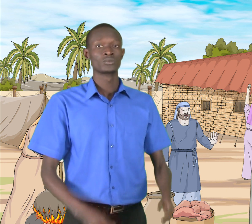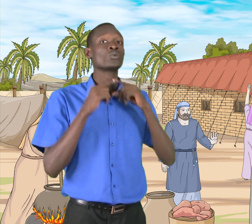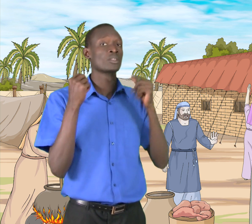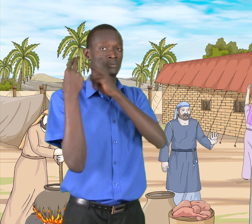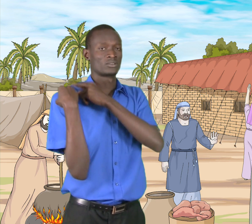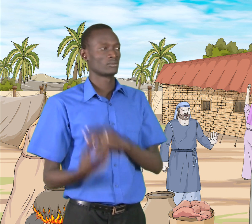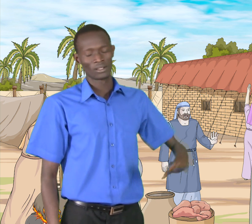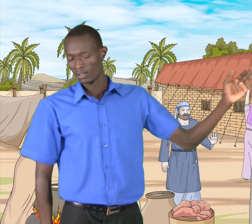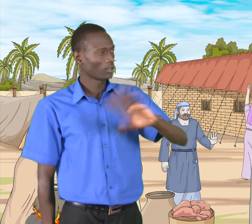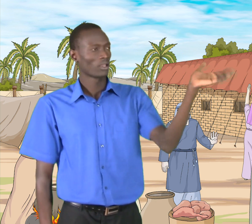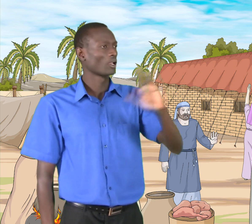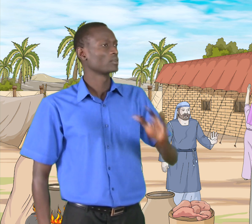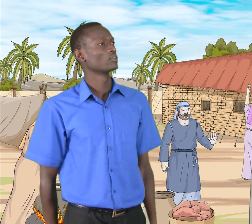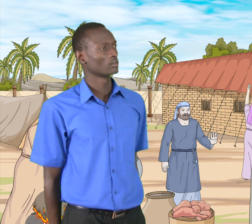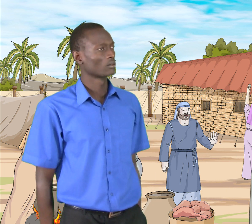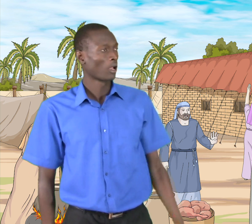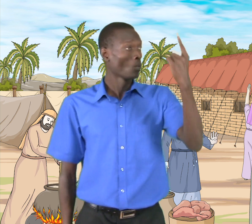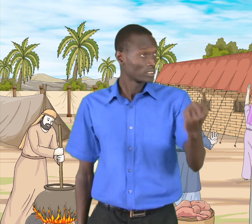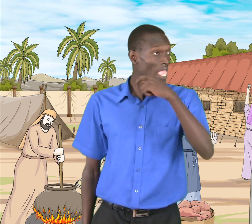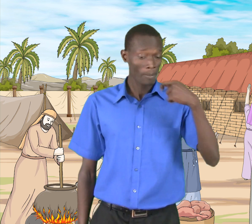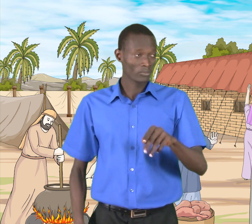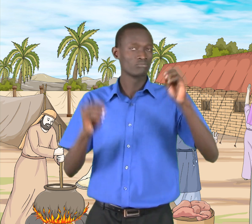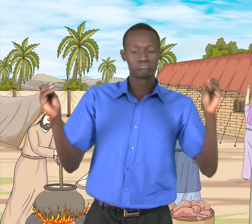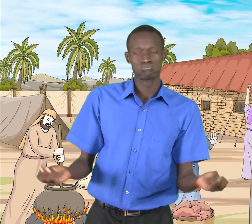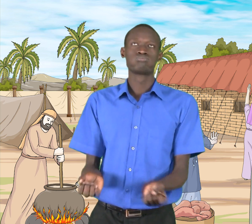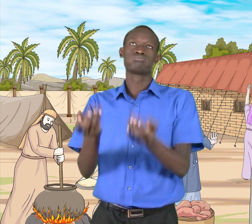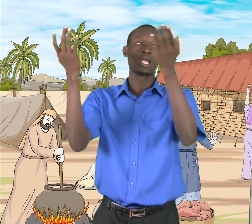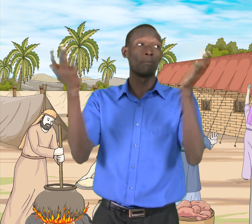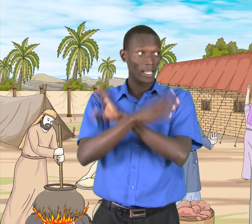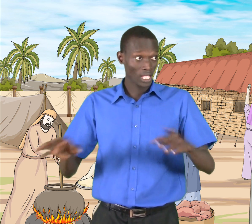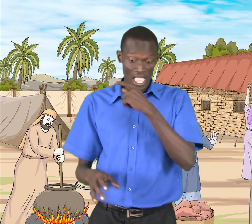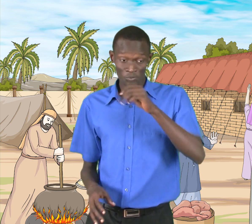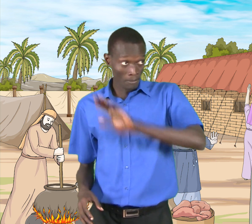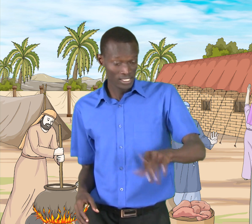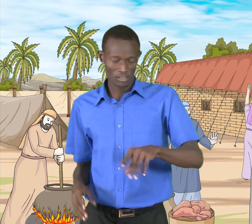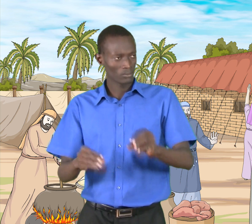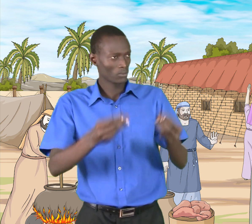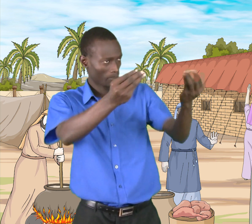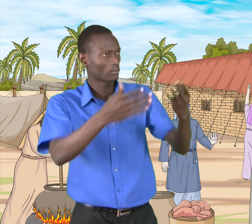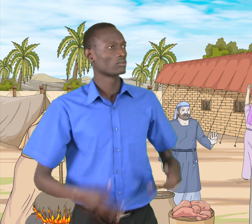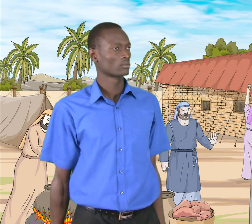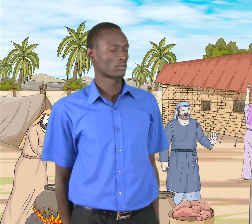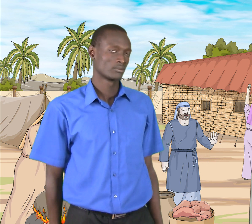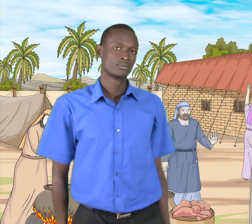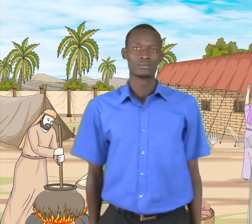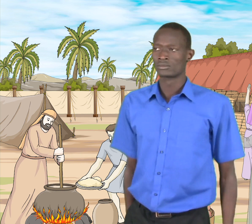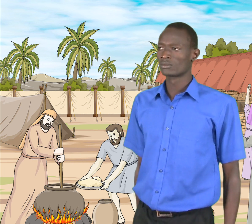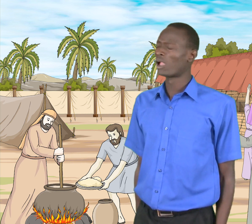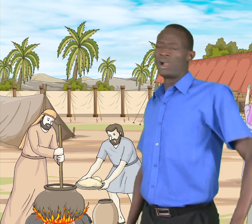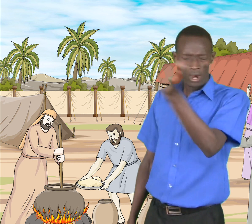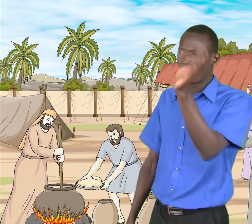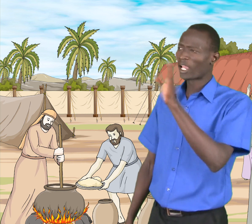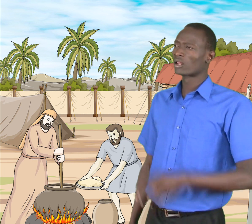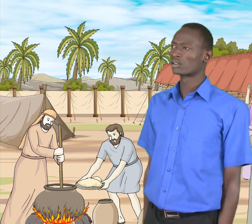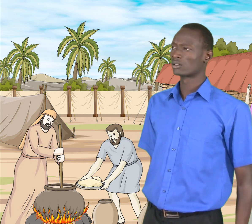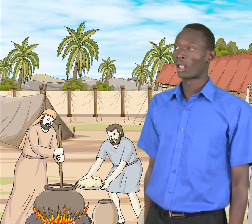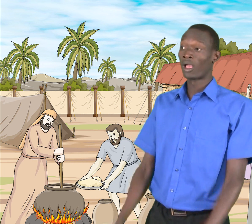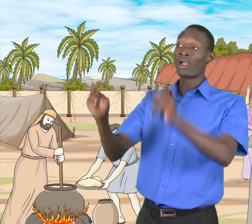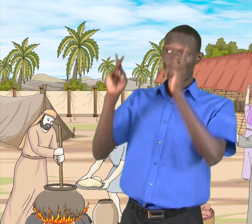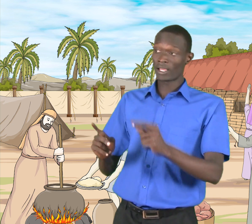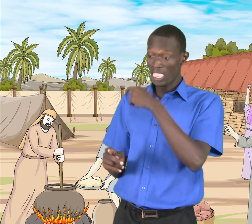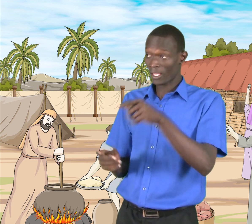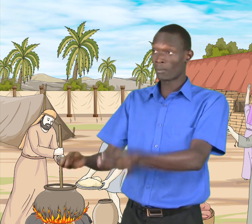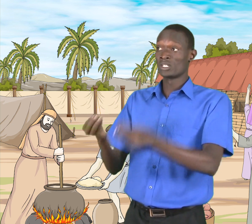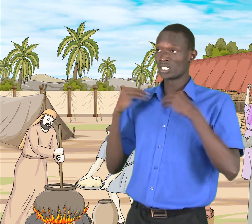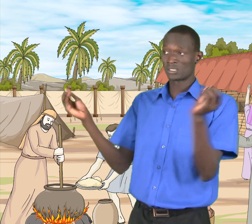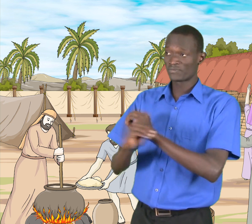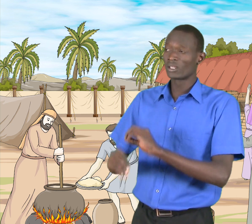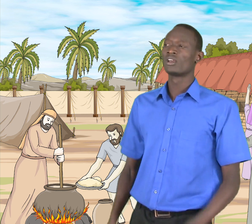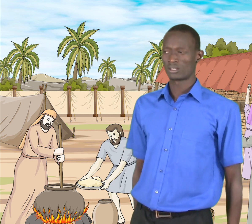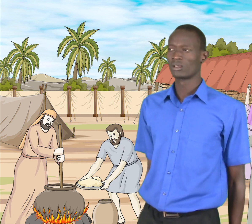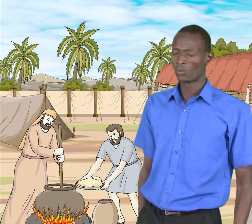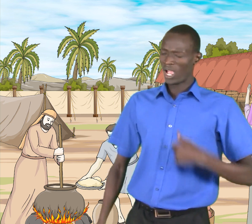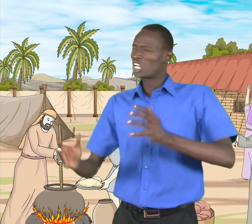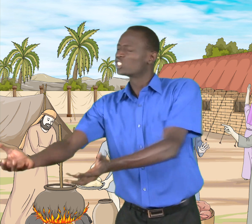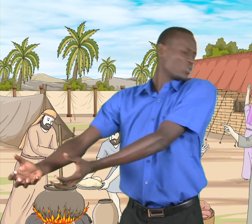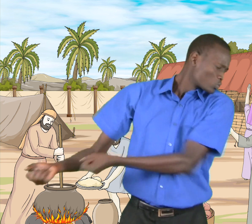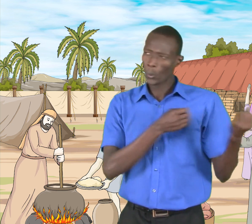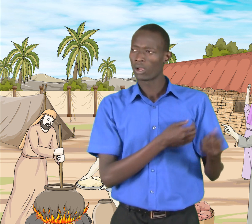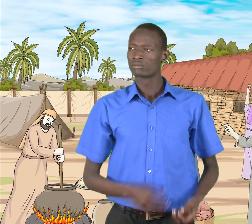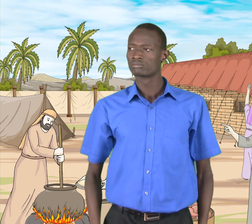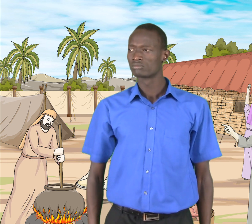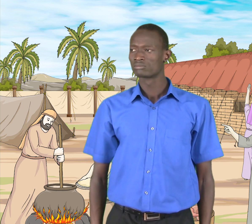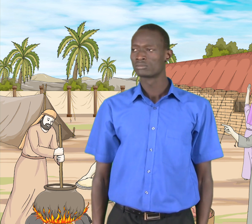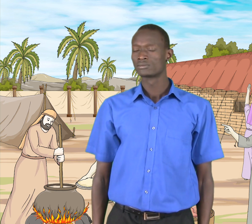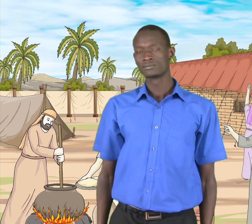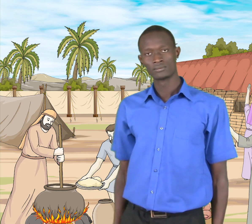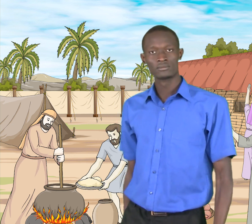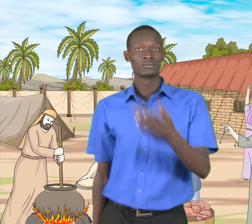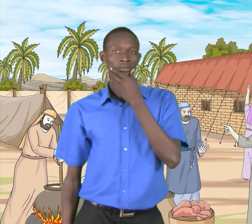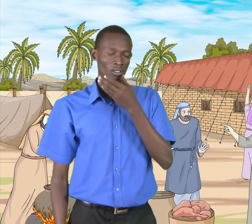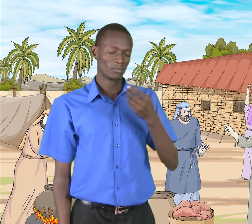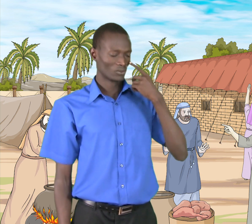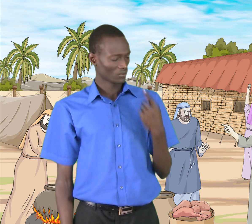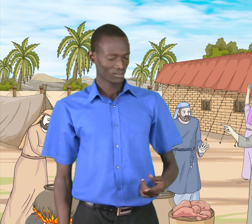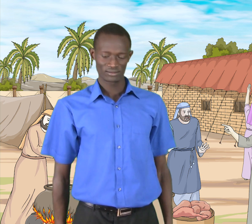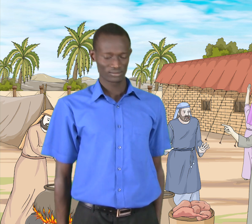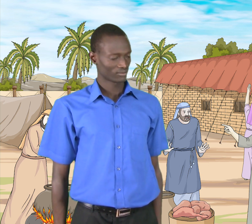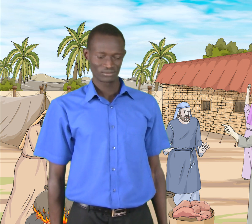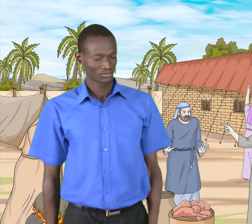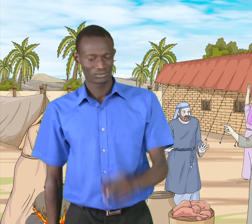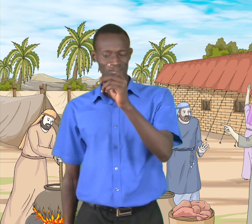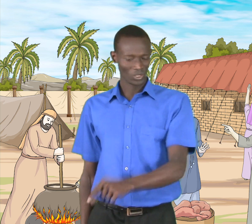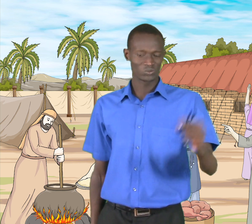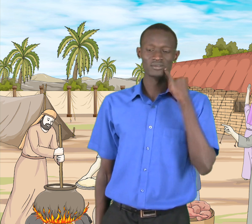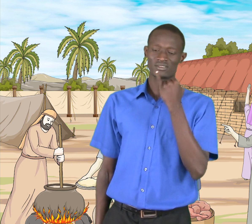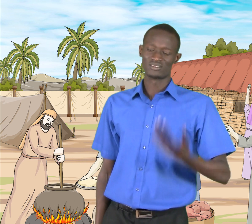And if any man said to him, “The fat must be burned first; then you may take whatever you want,” the servant would reply, “No, you must give it to me right now.